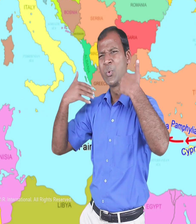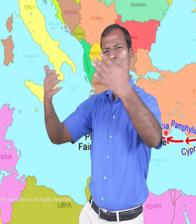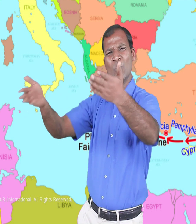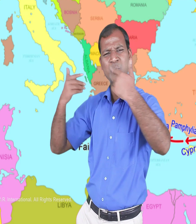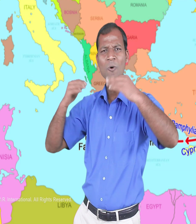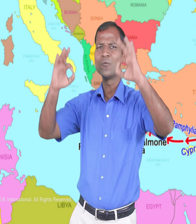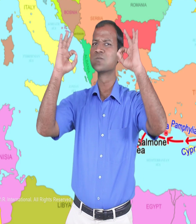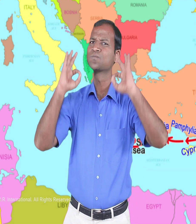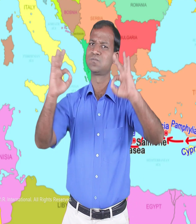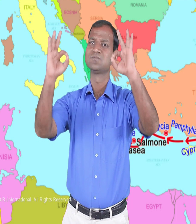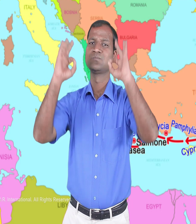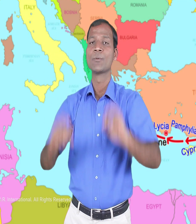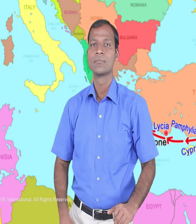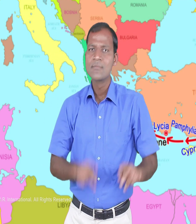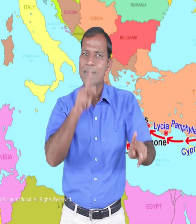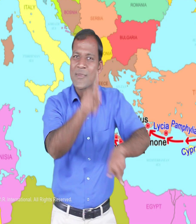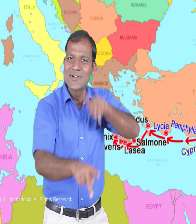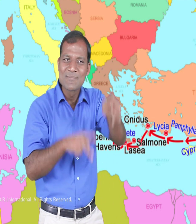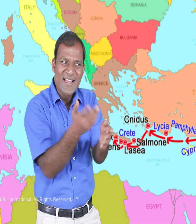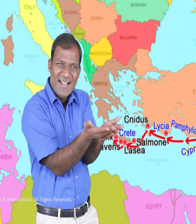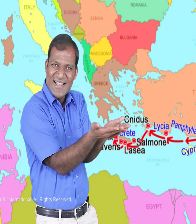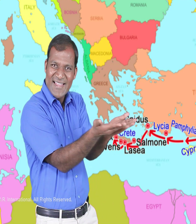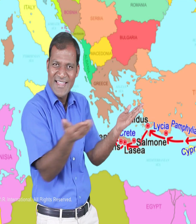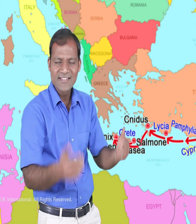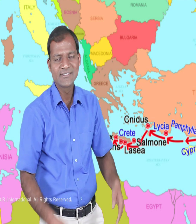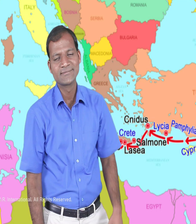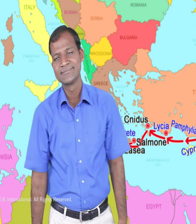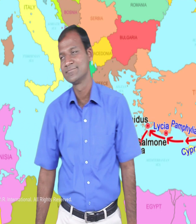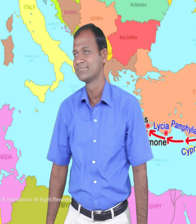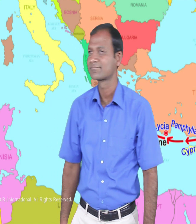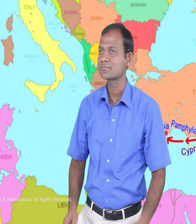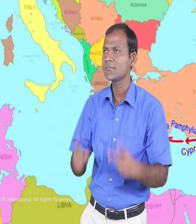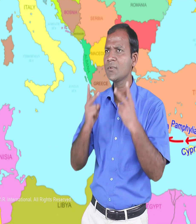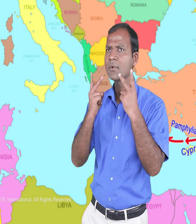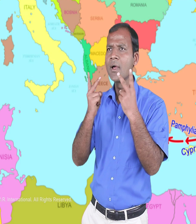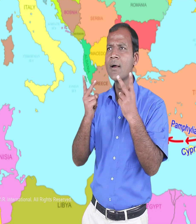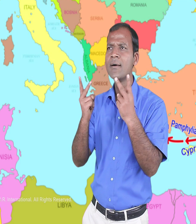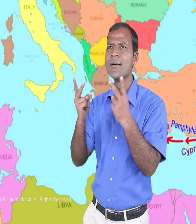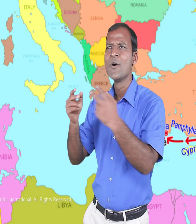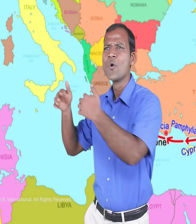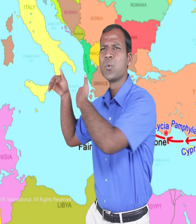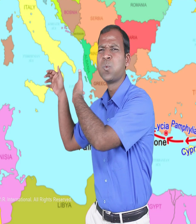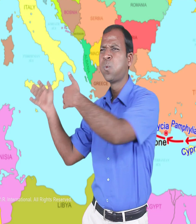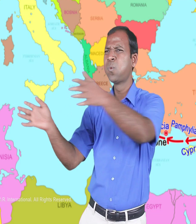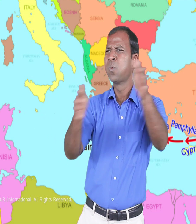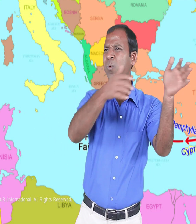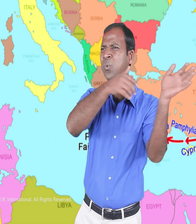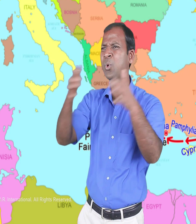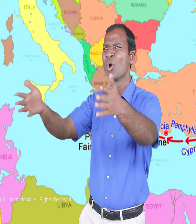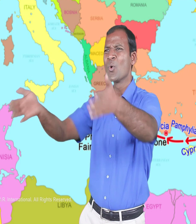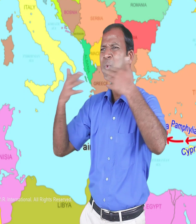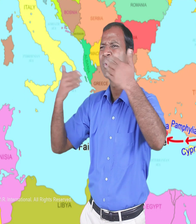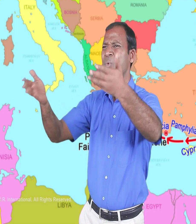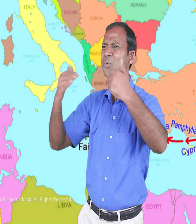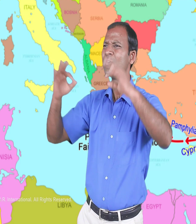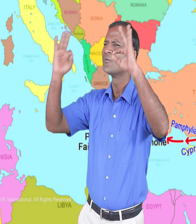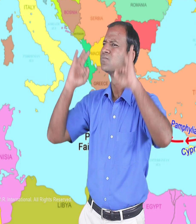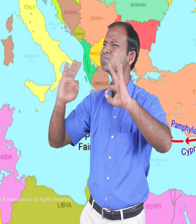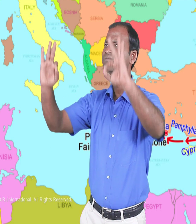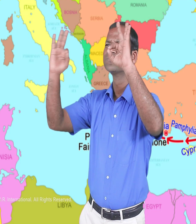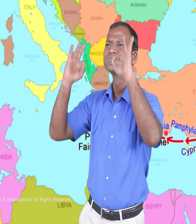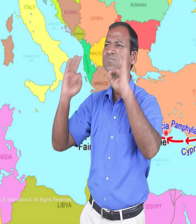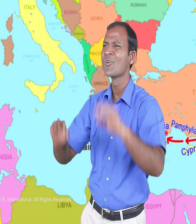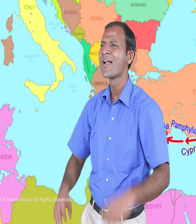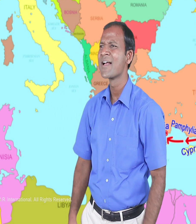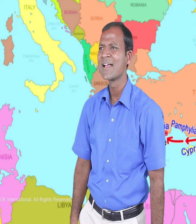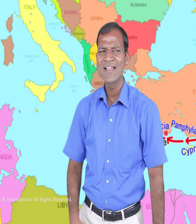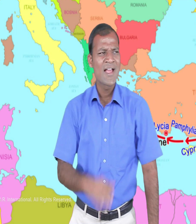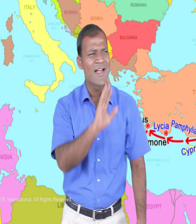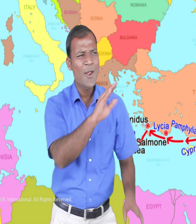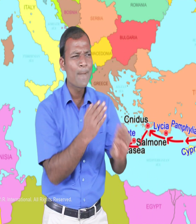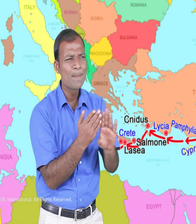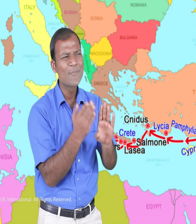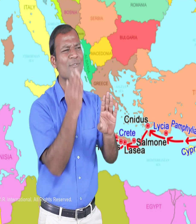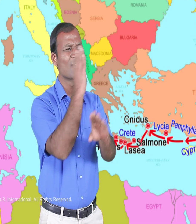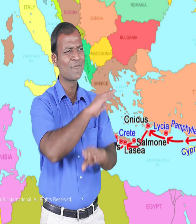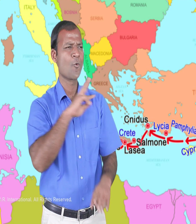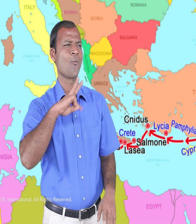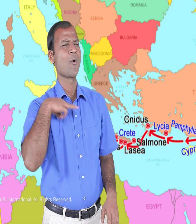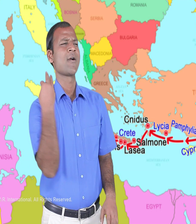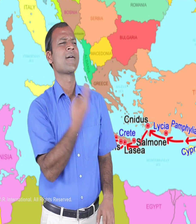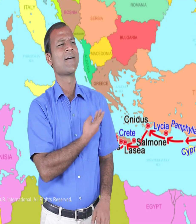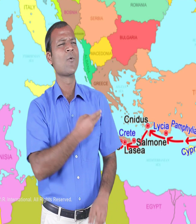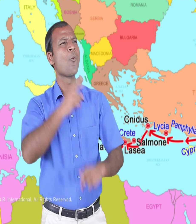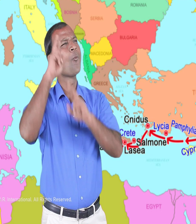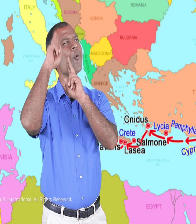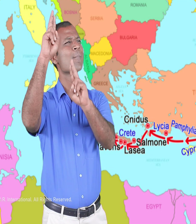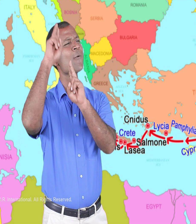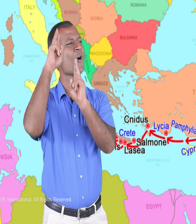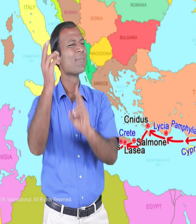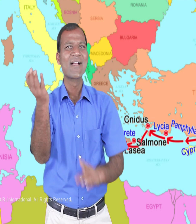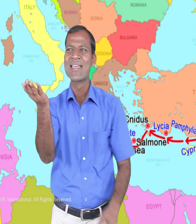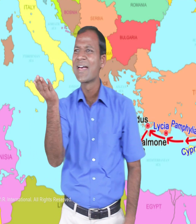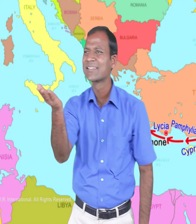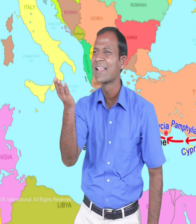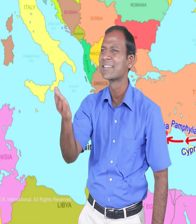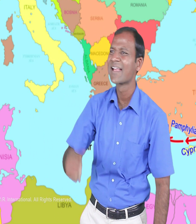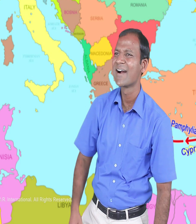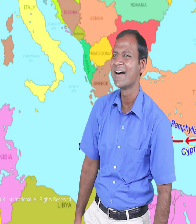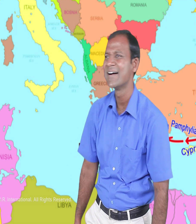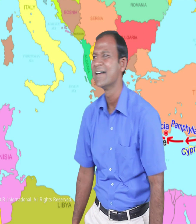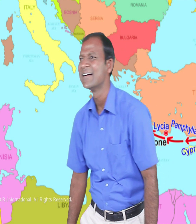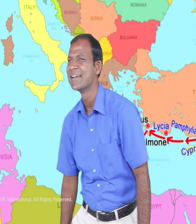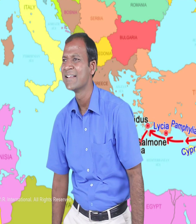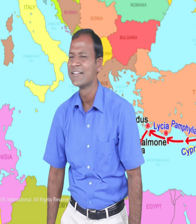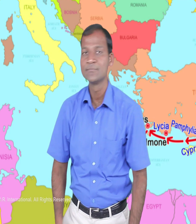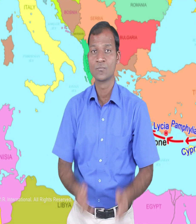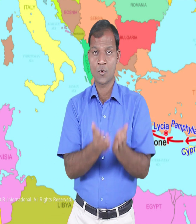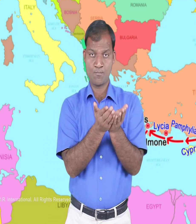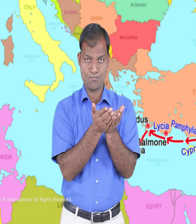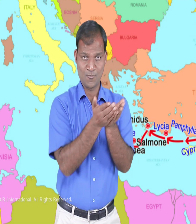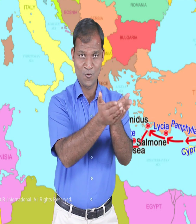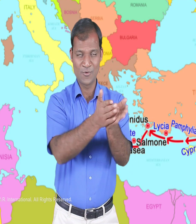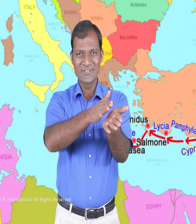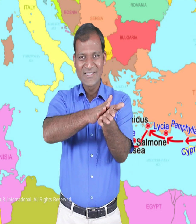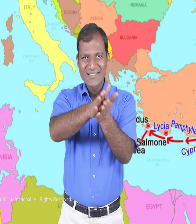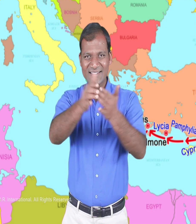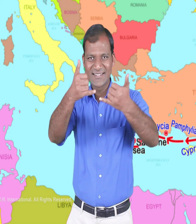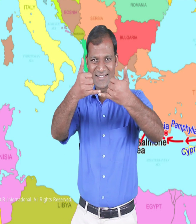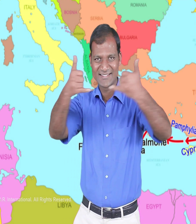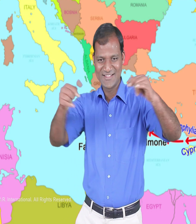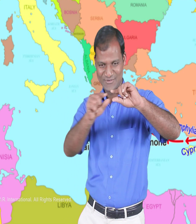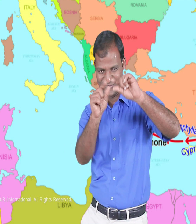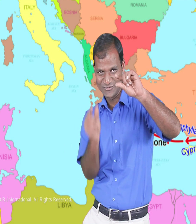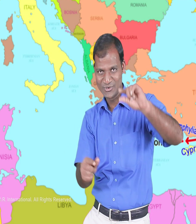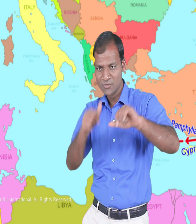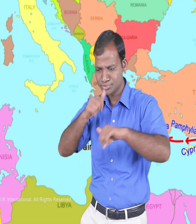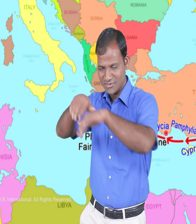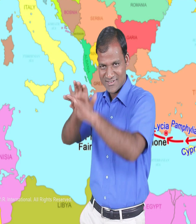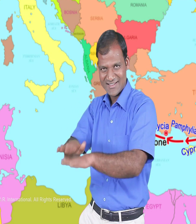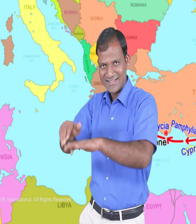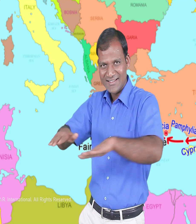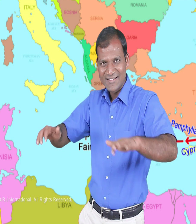Phoenix was a harbor in Crete facing both southwest and northwest.